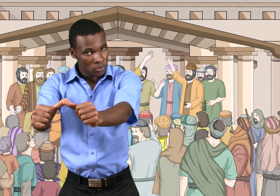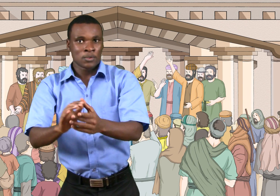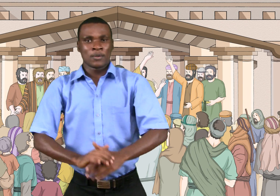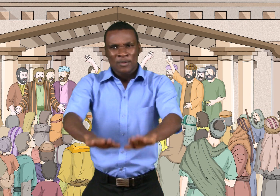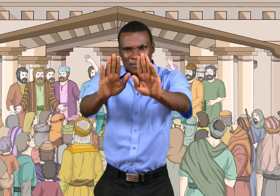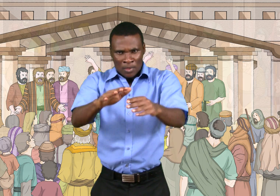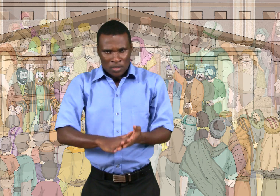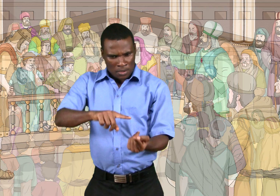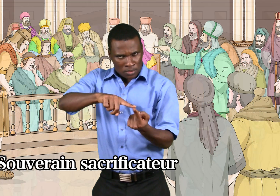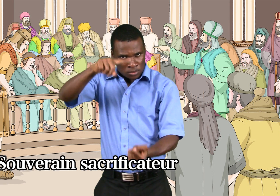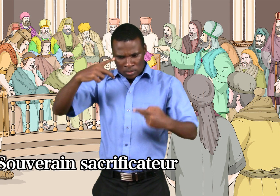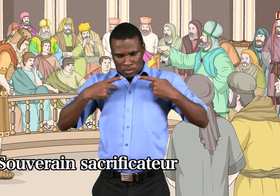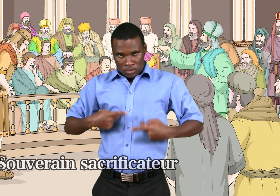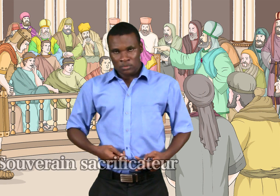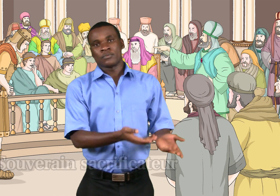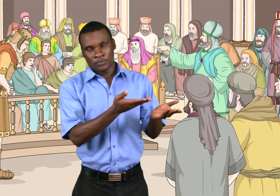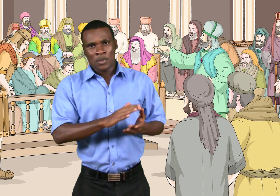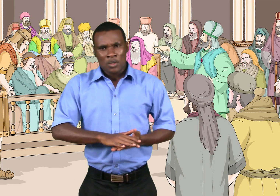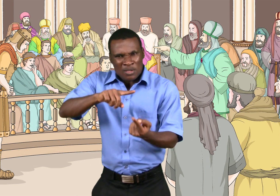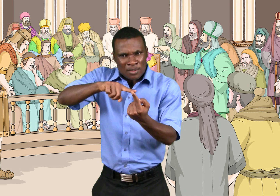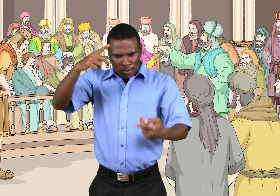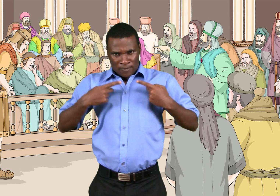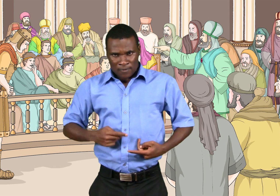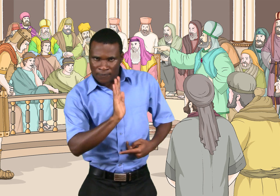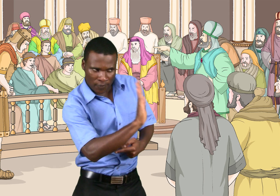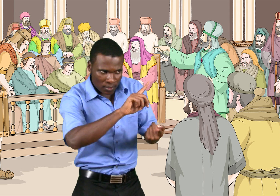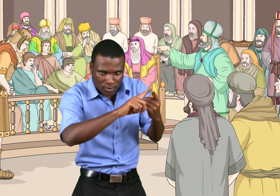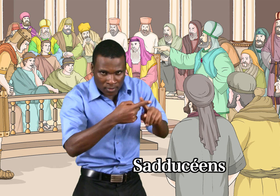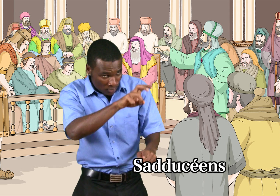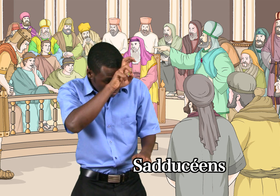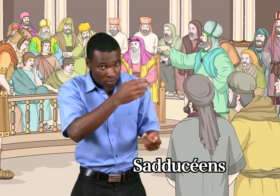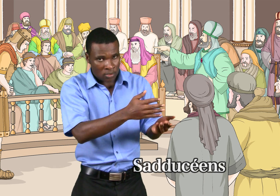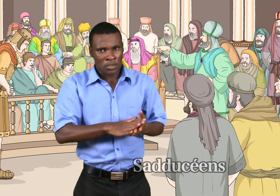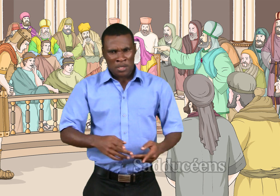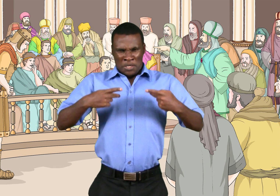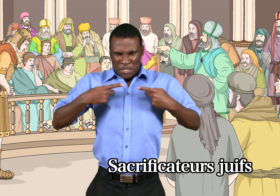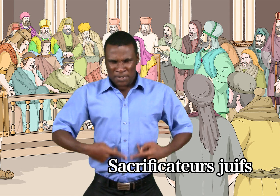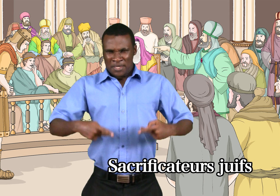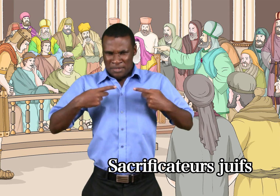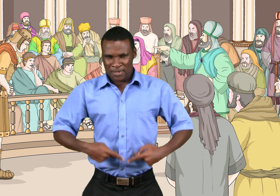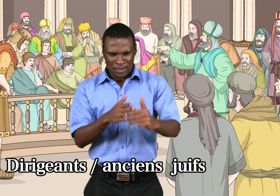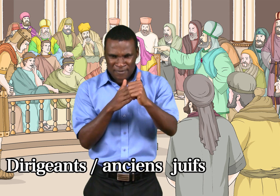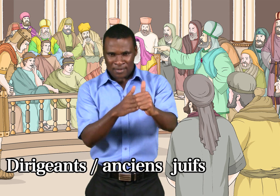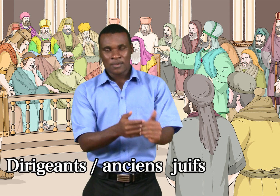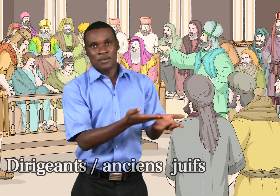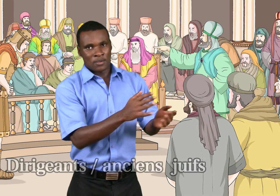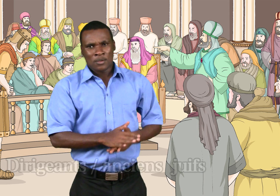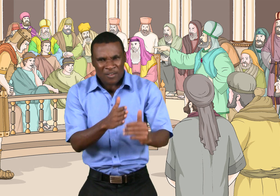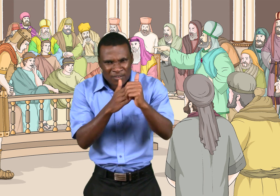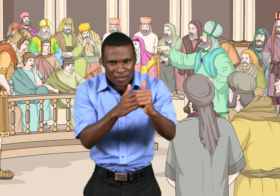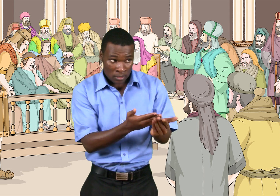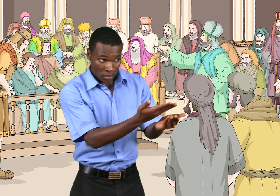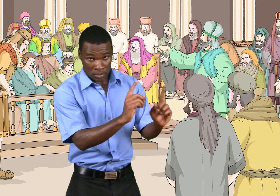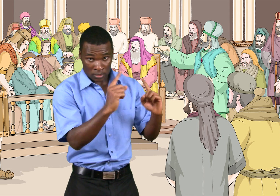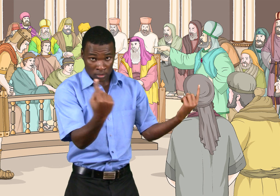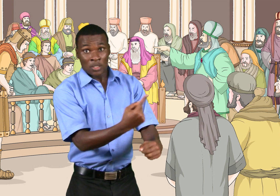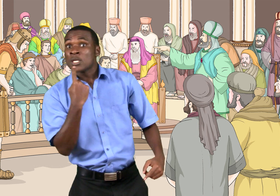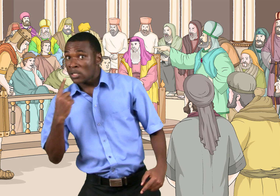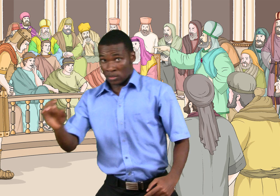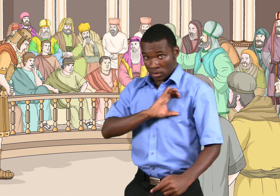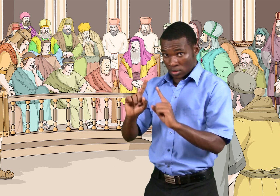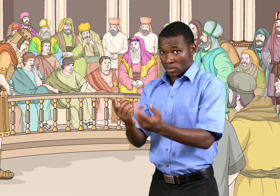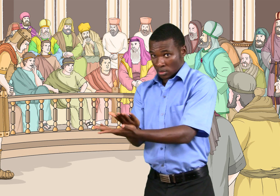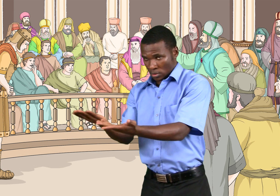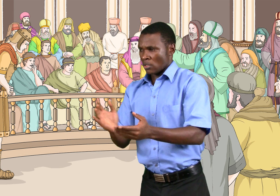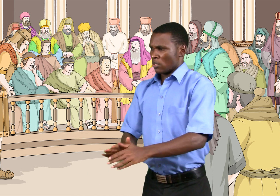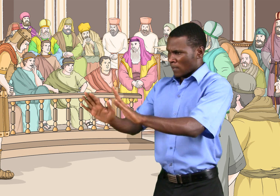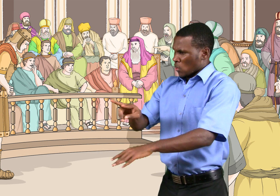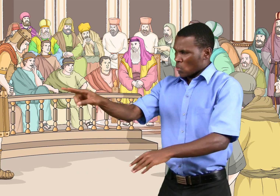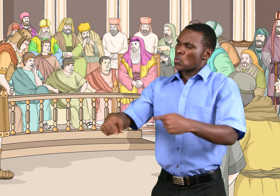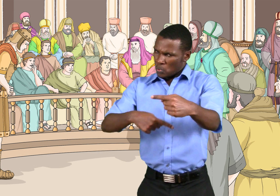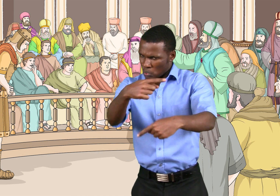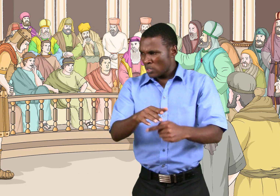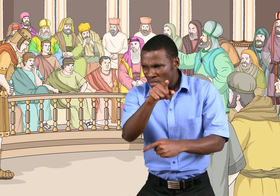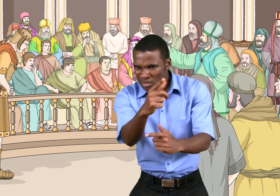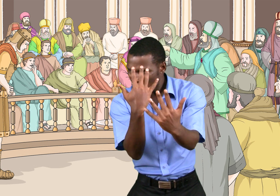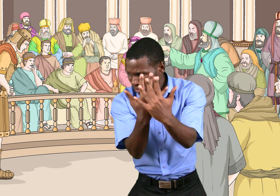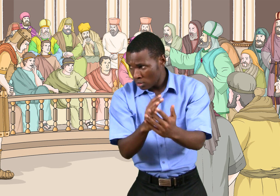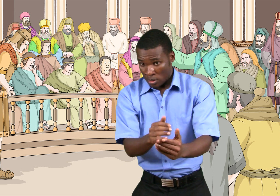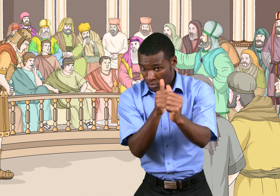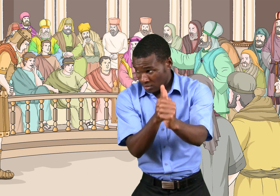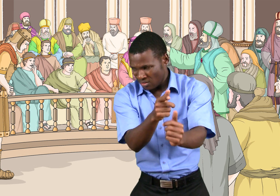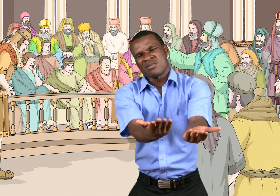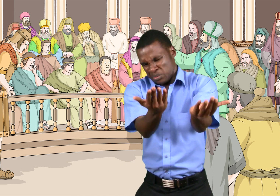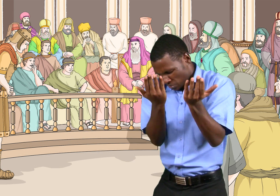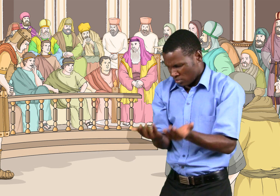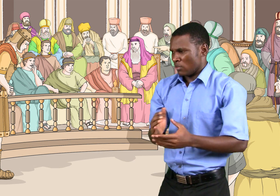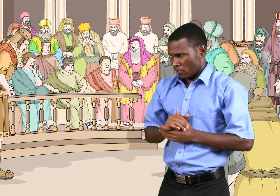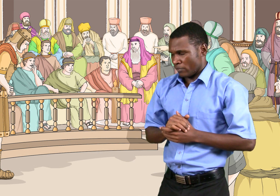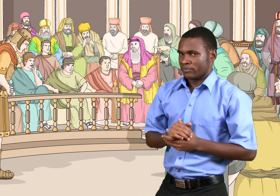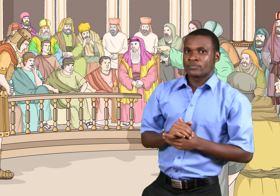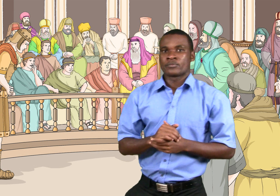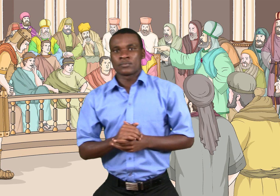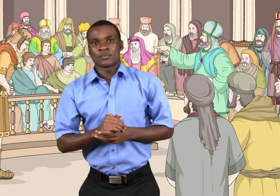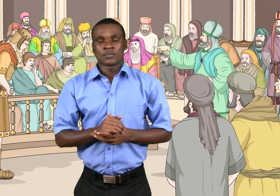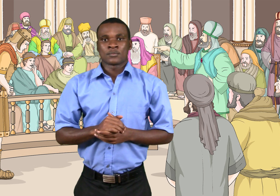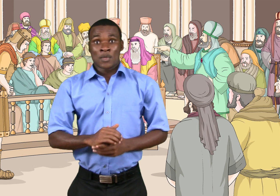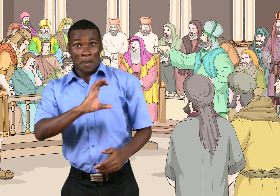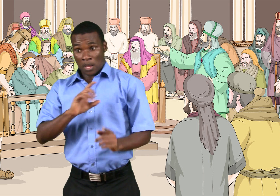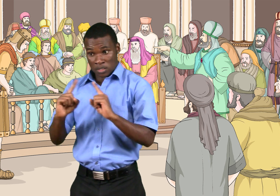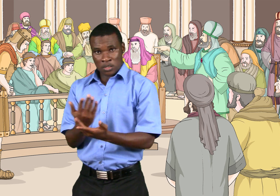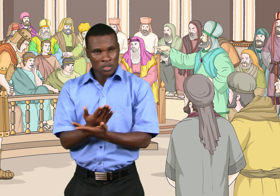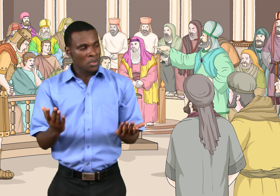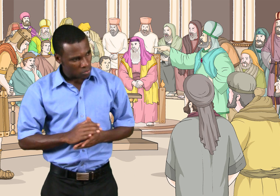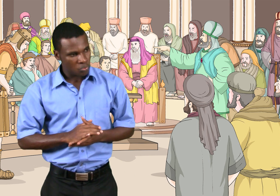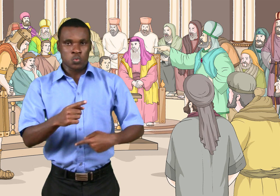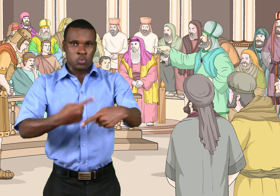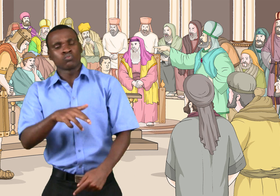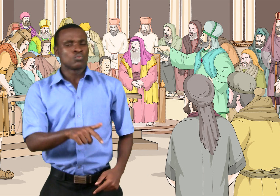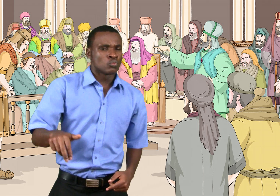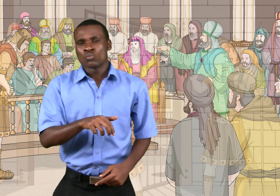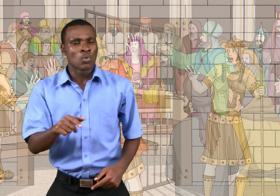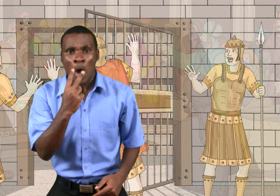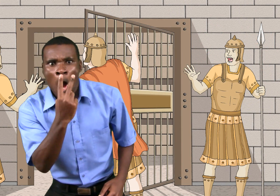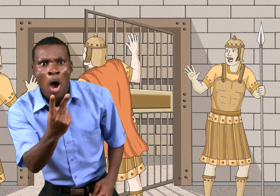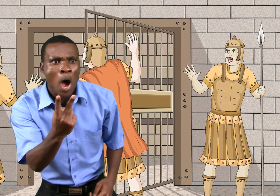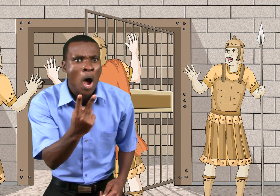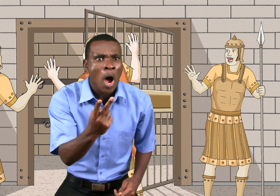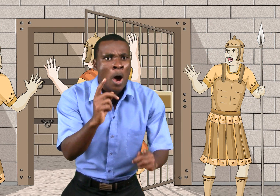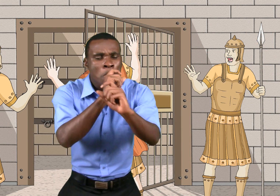When the high priest and his associates arrived, they convened the Sanhedrin—the full assembly of the elders of Israel—and sent to the jail for the apostles.